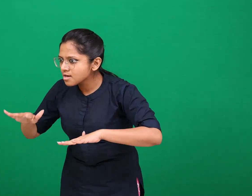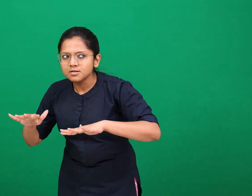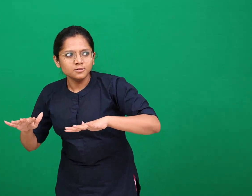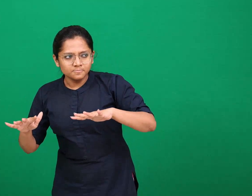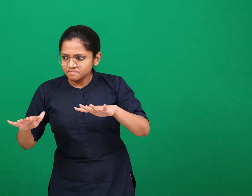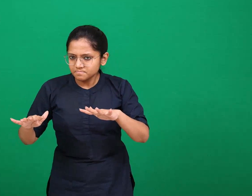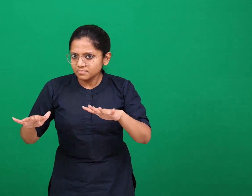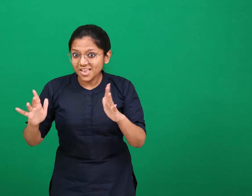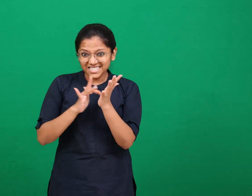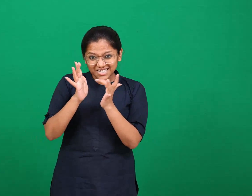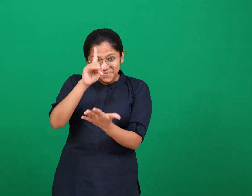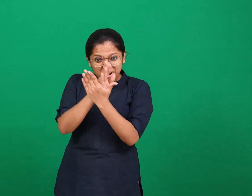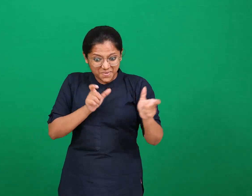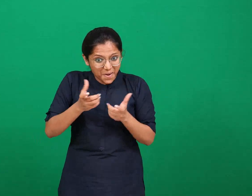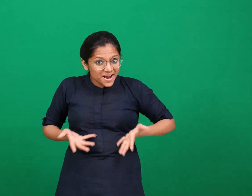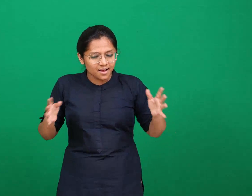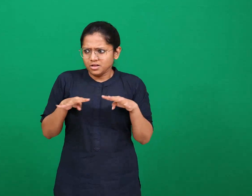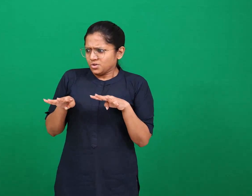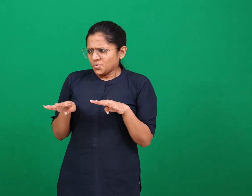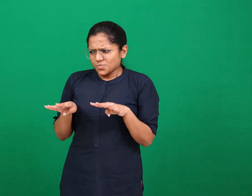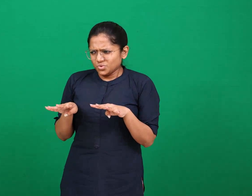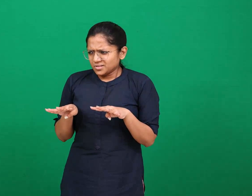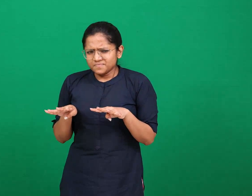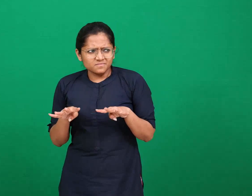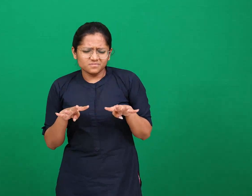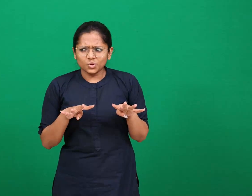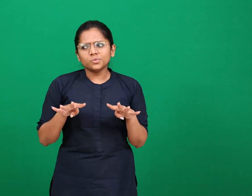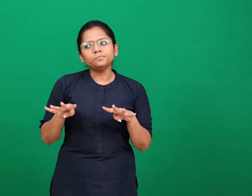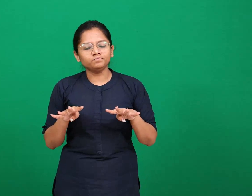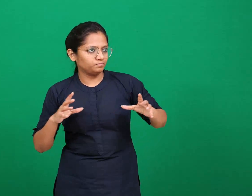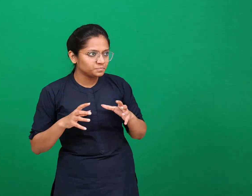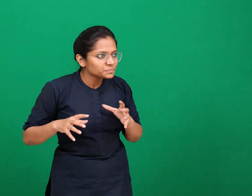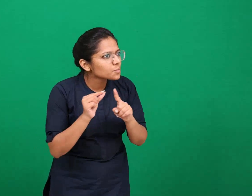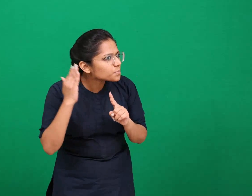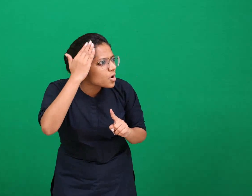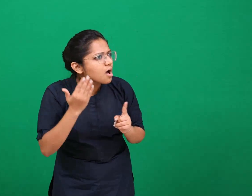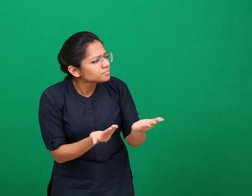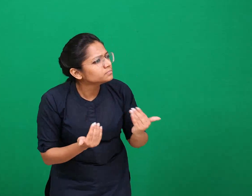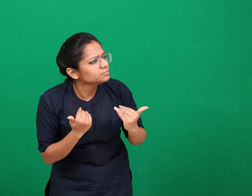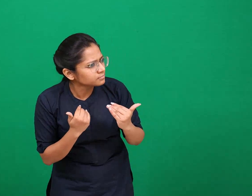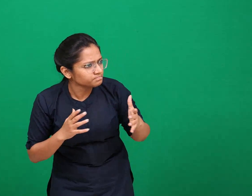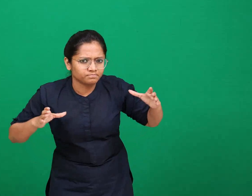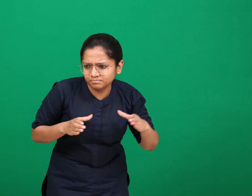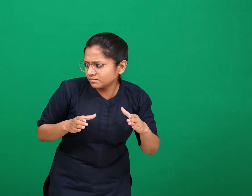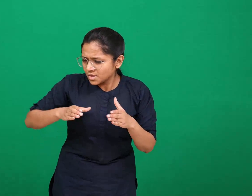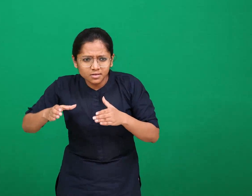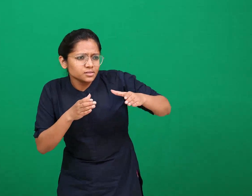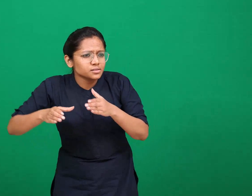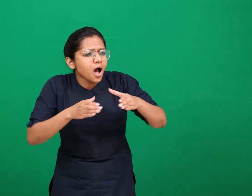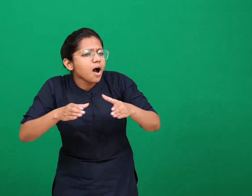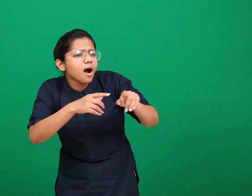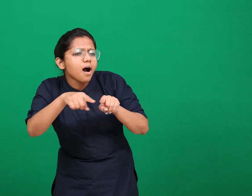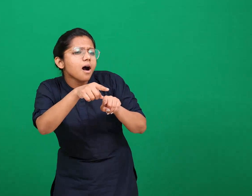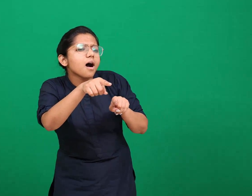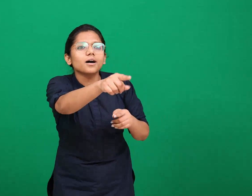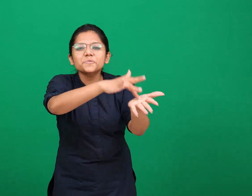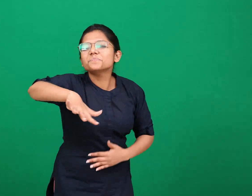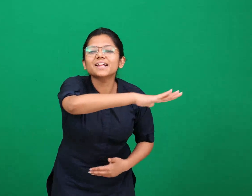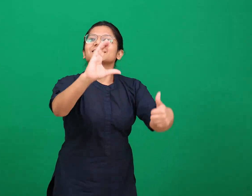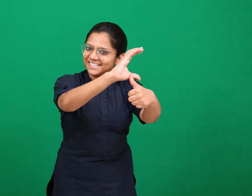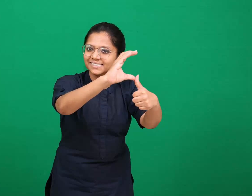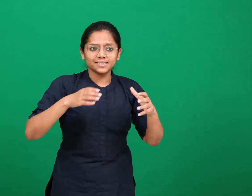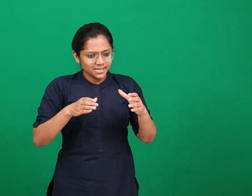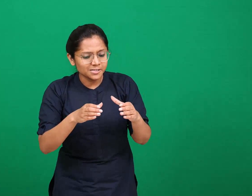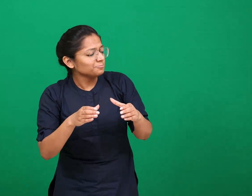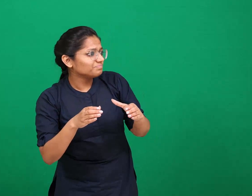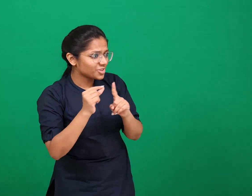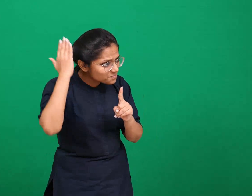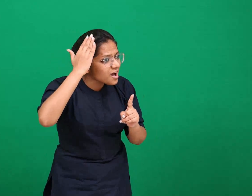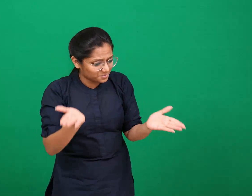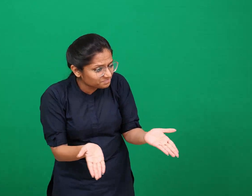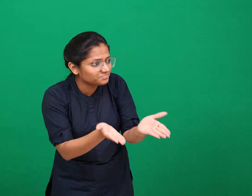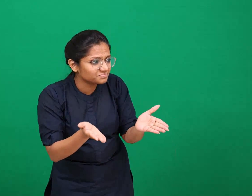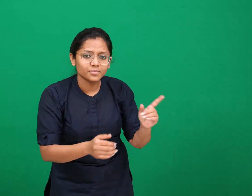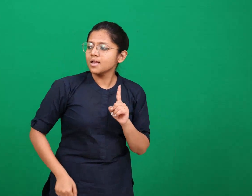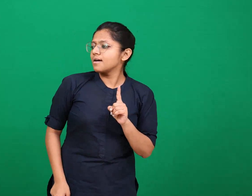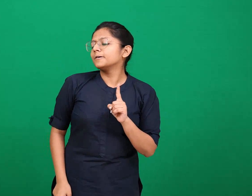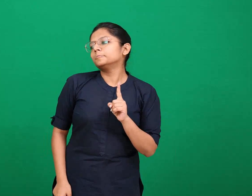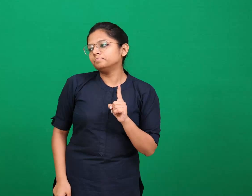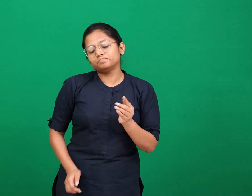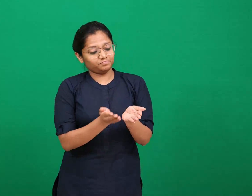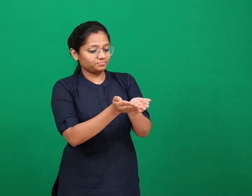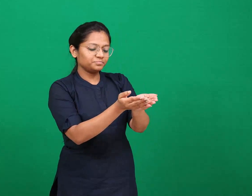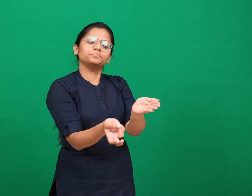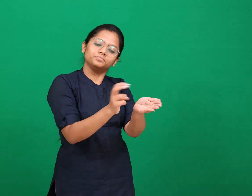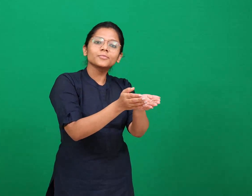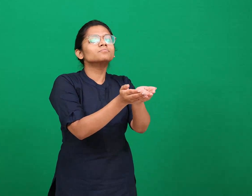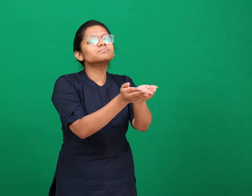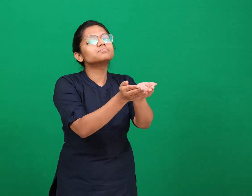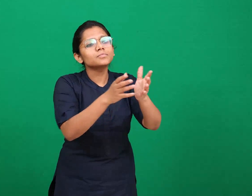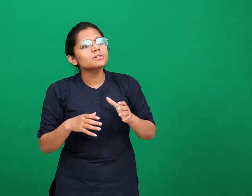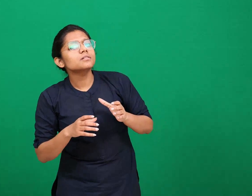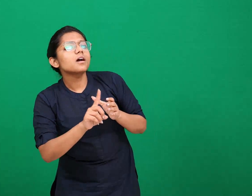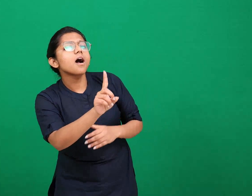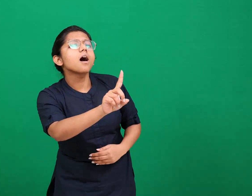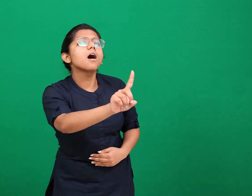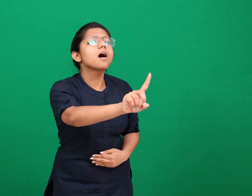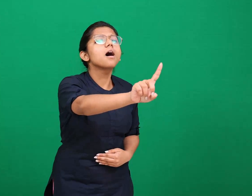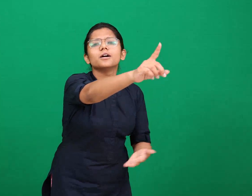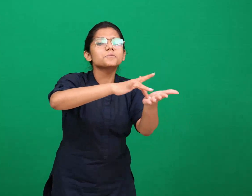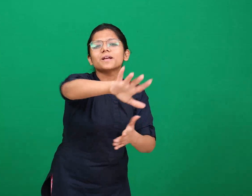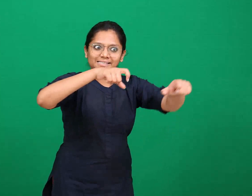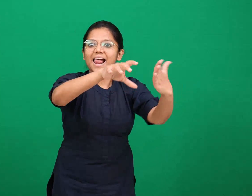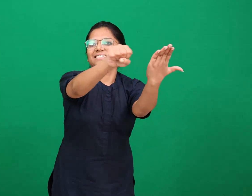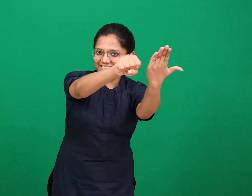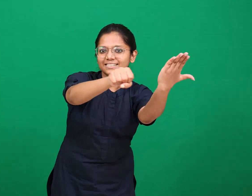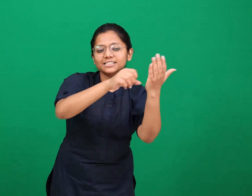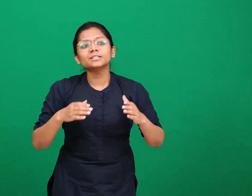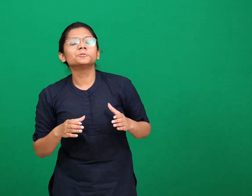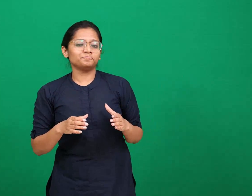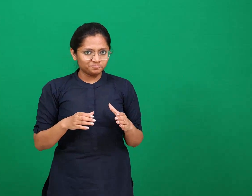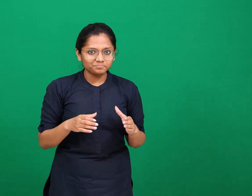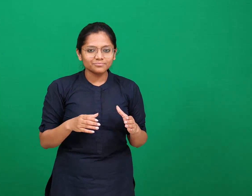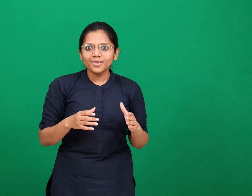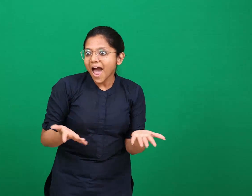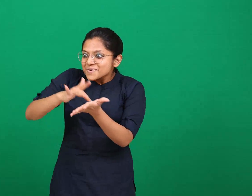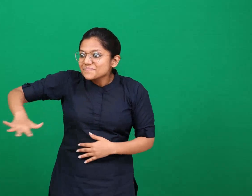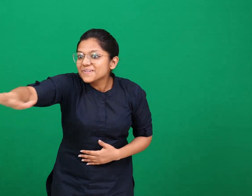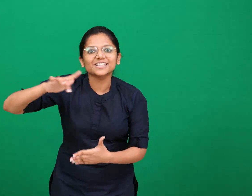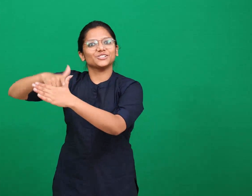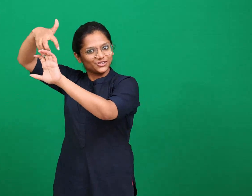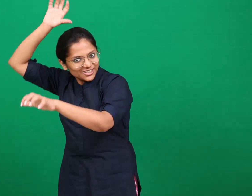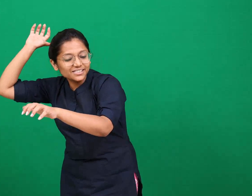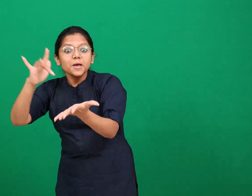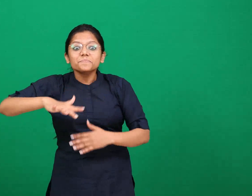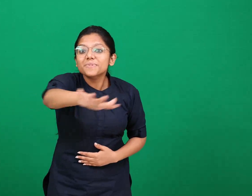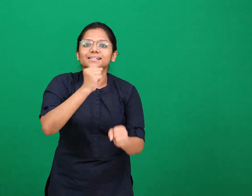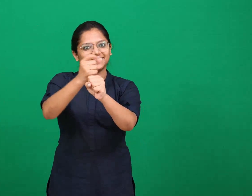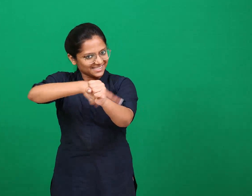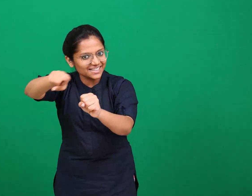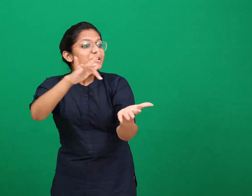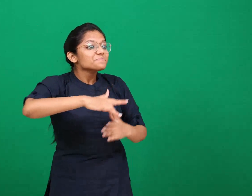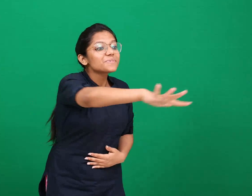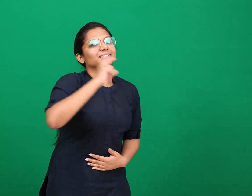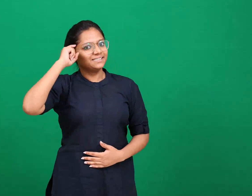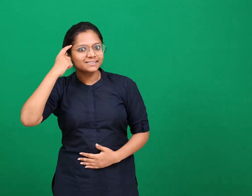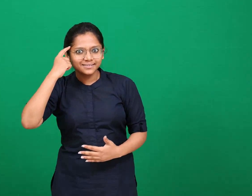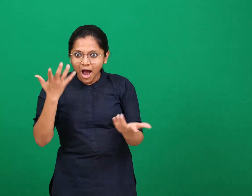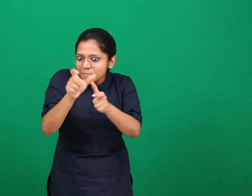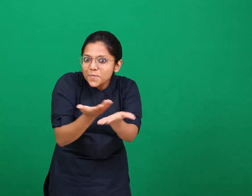When the brothers learned of this, they took him down to Caesarea and sent him off to Tarsus.